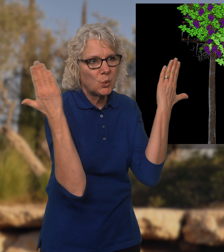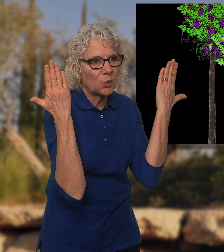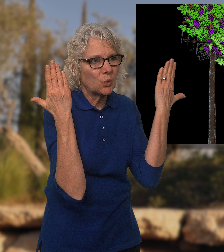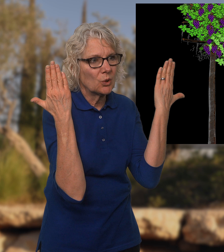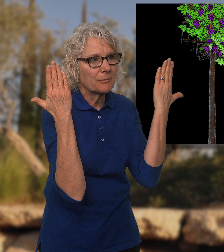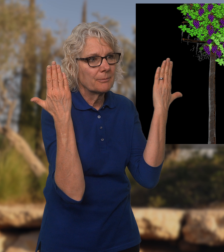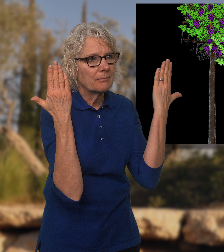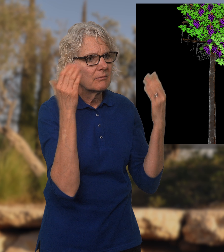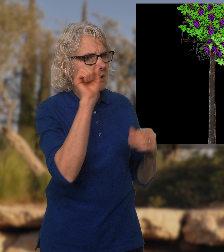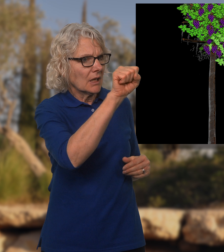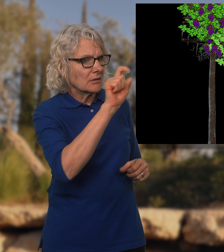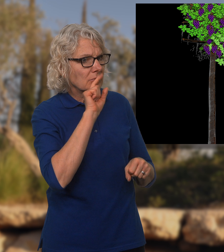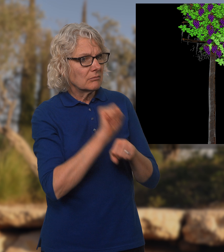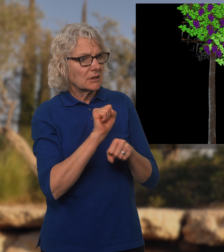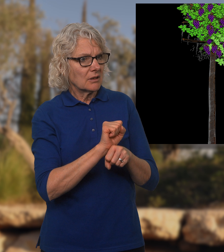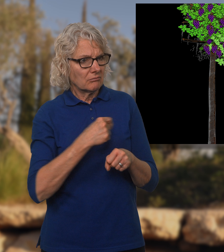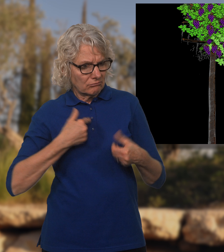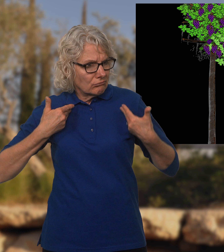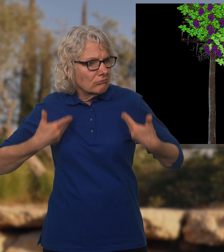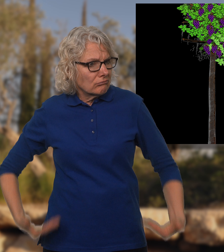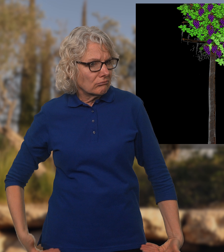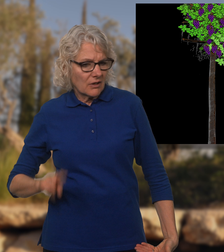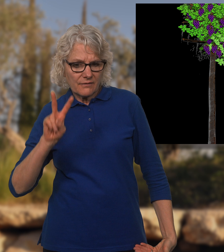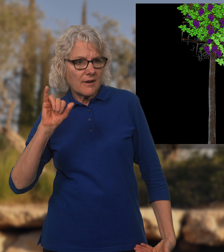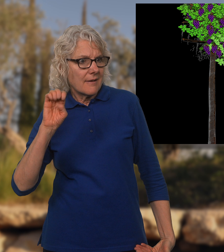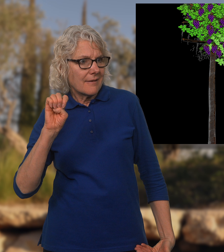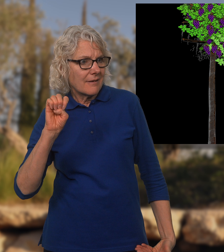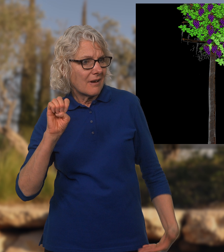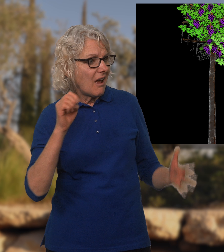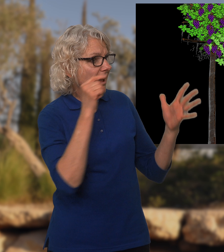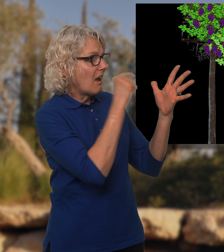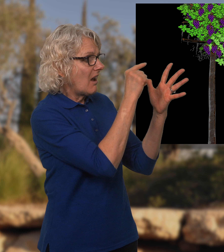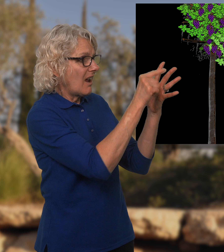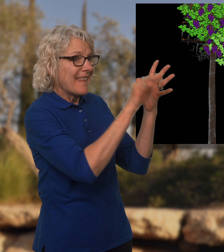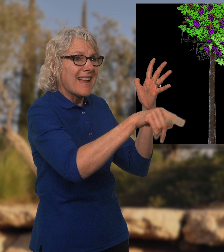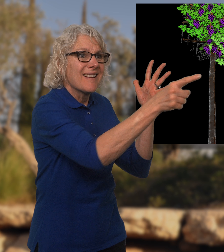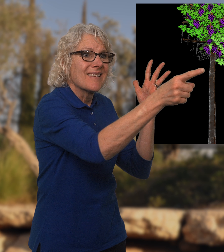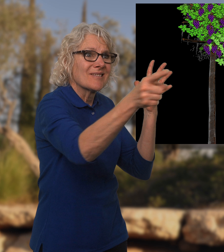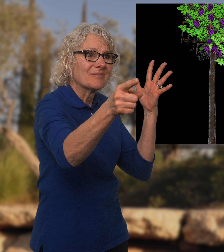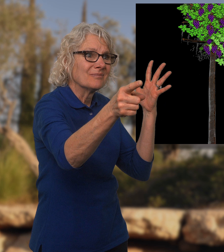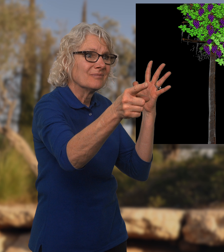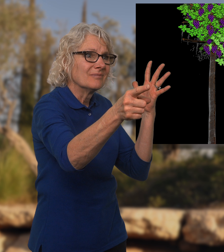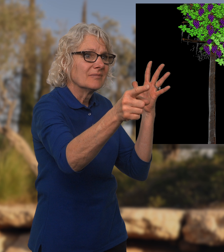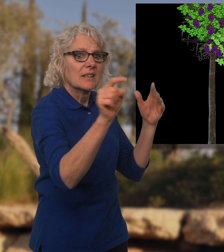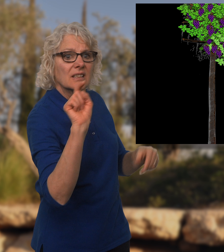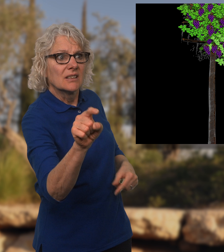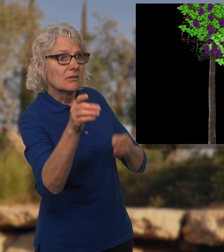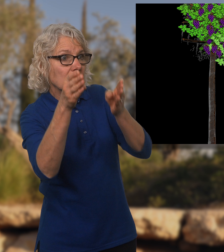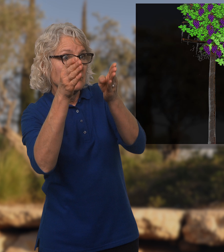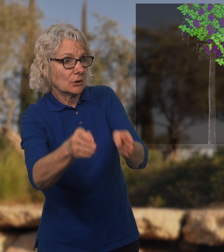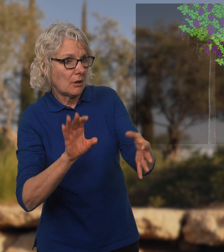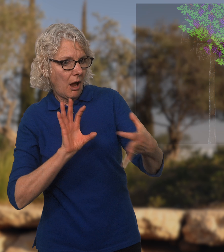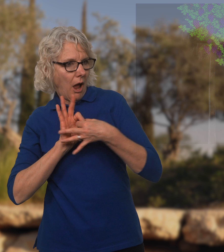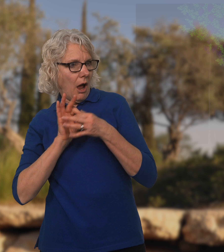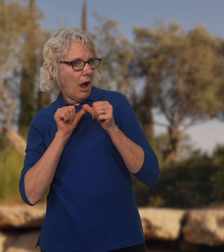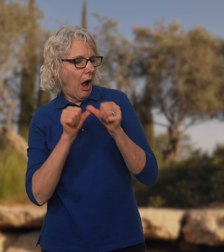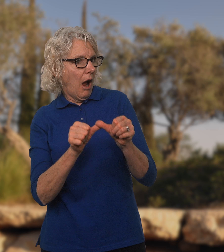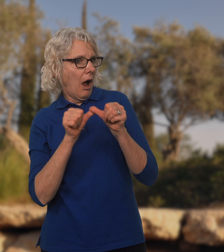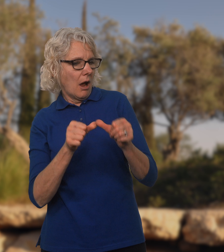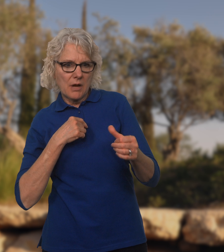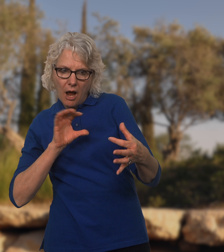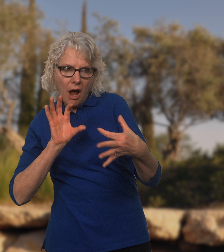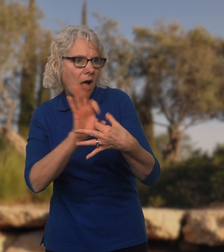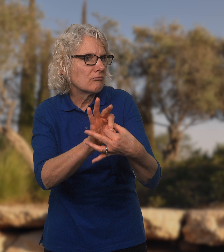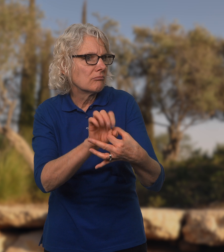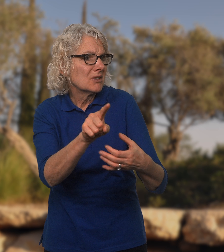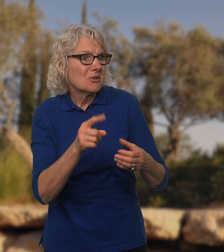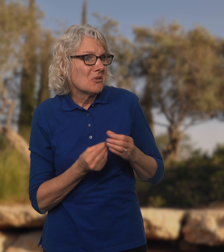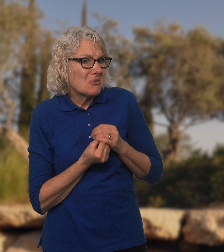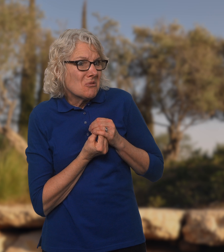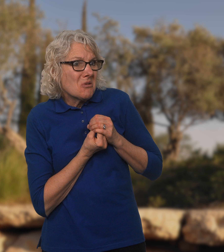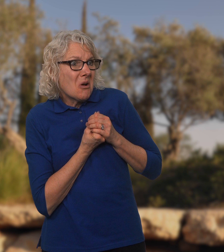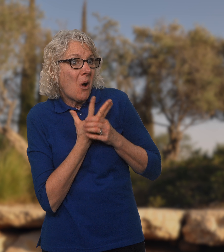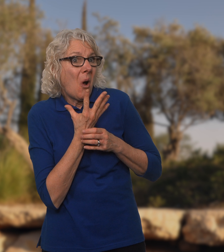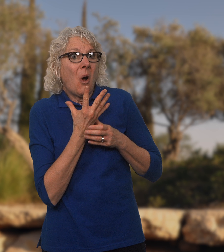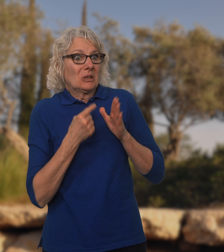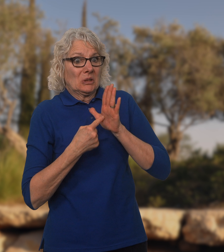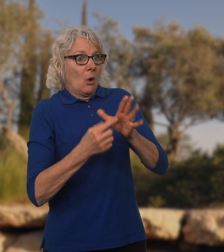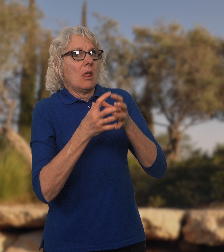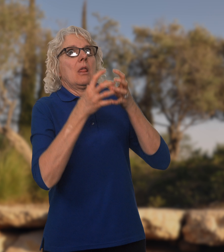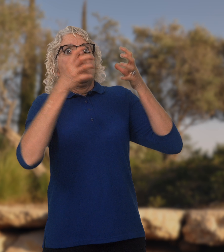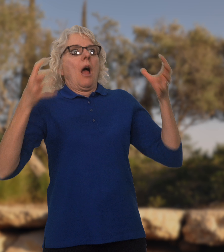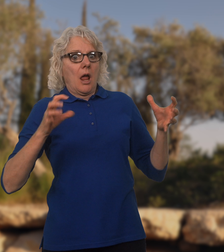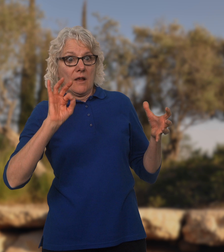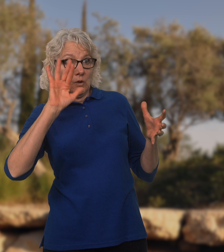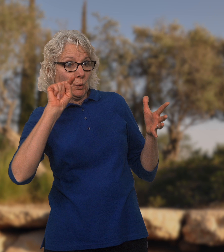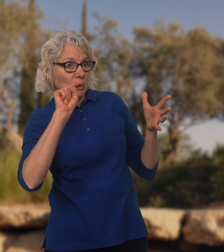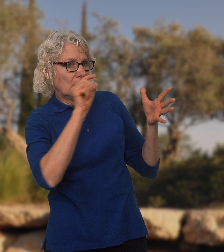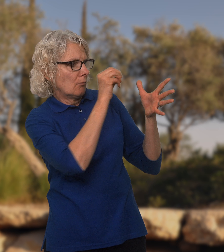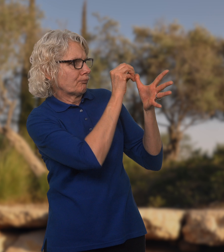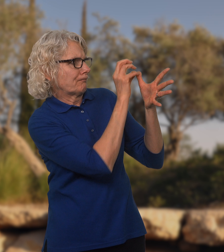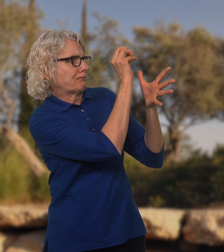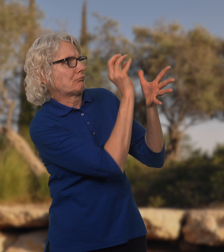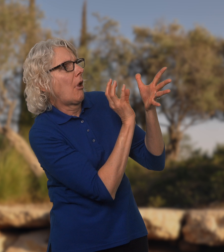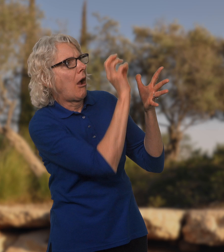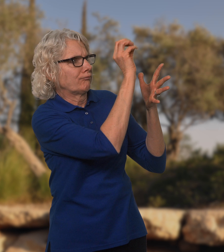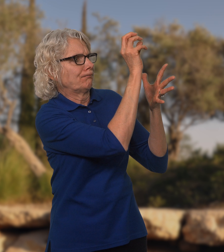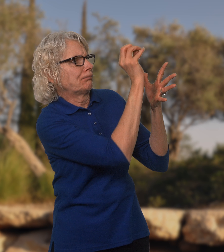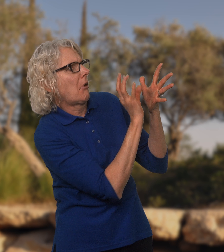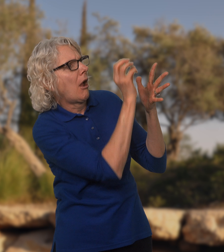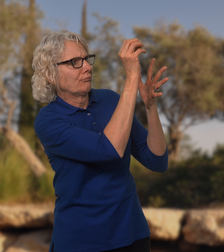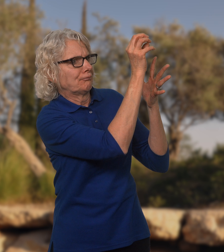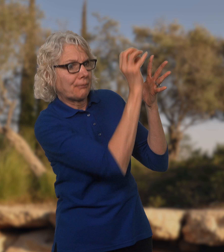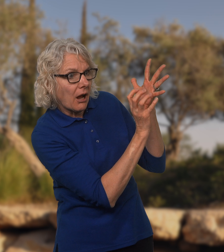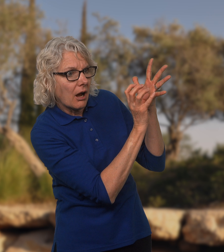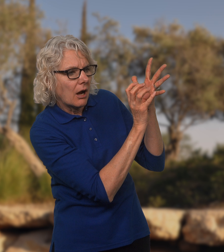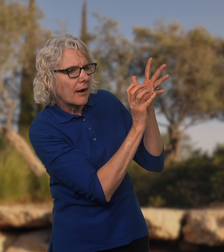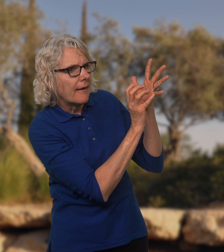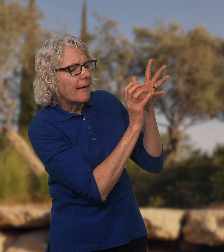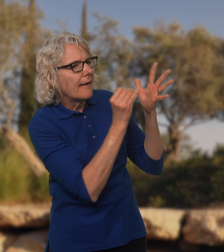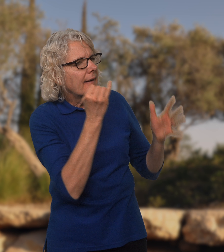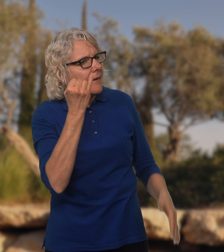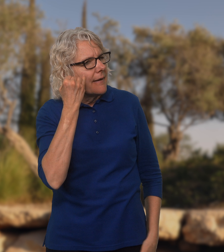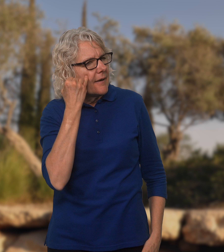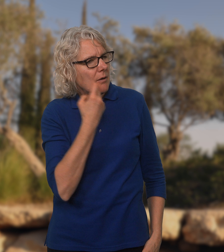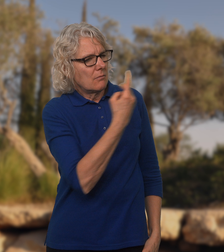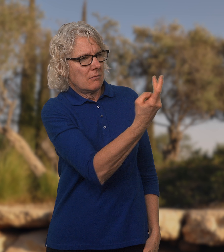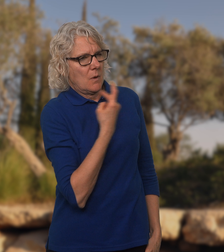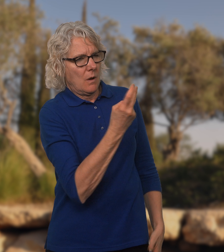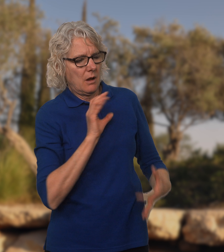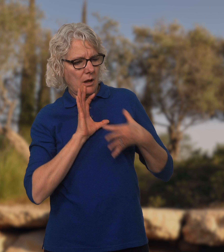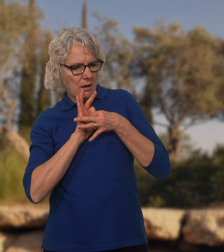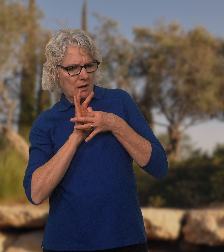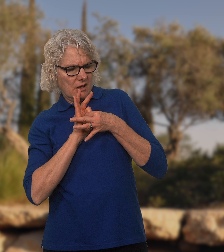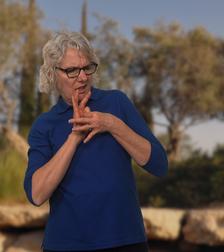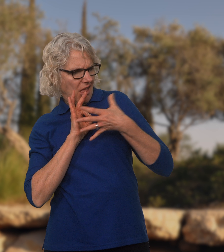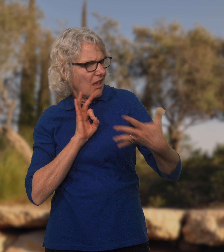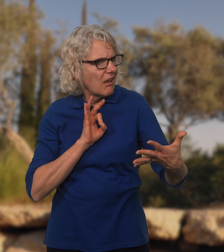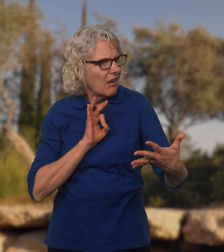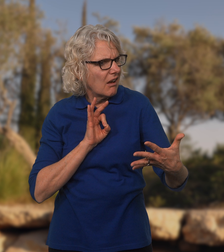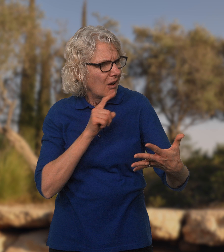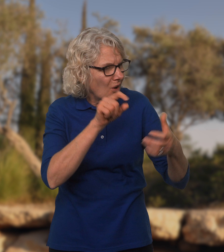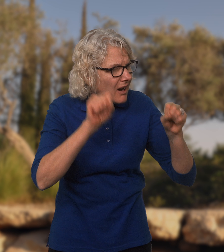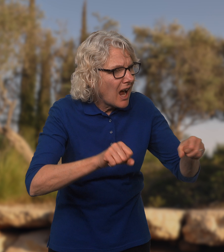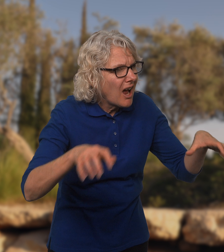I am the vine and you are the branches. The one who remains in Me, and I in him, will bear much fruit.